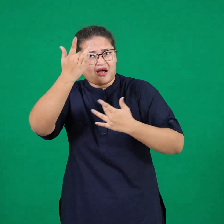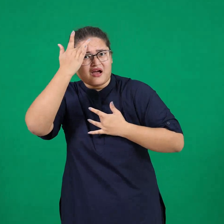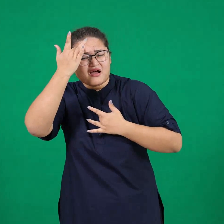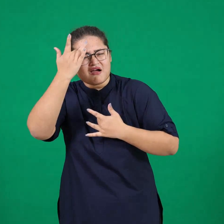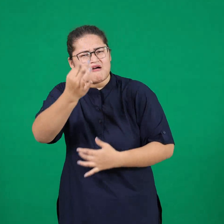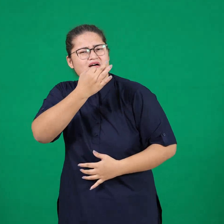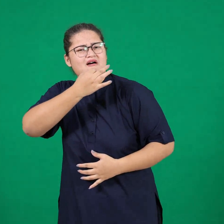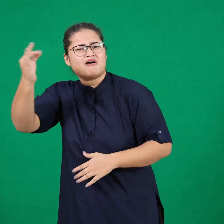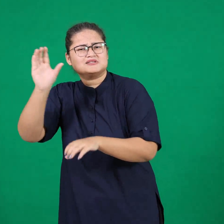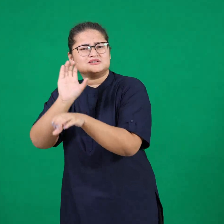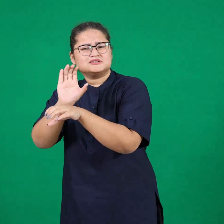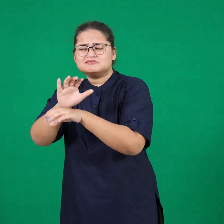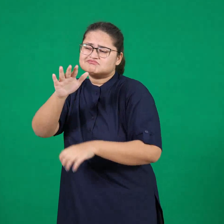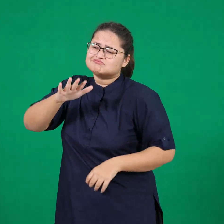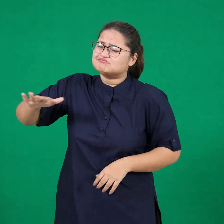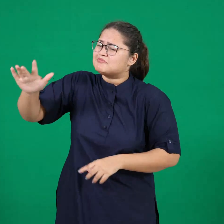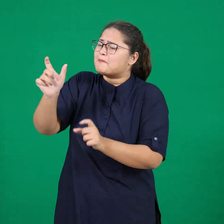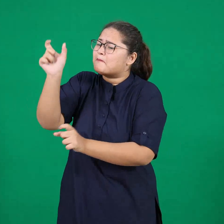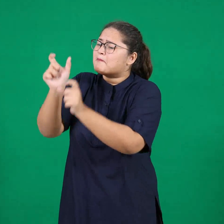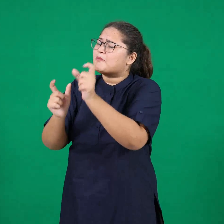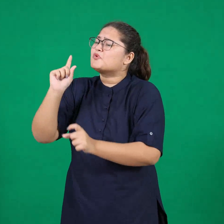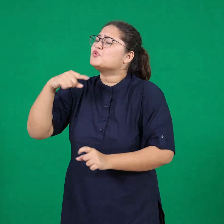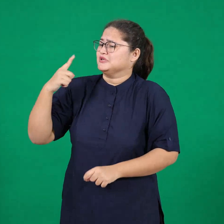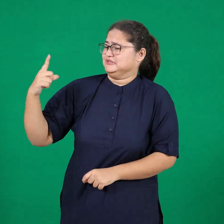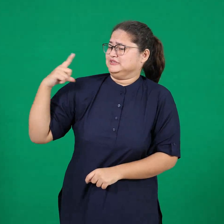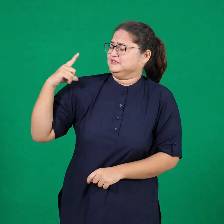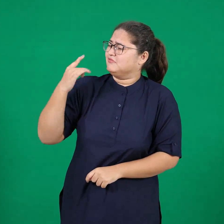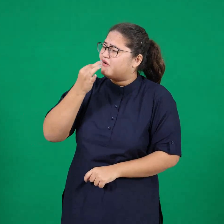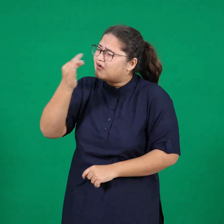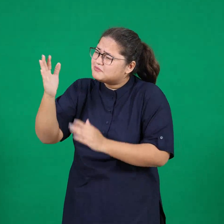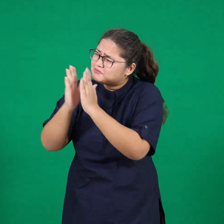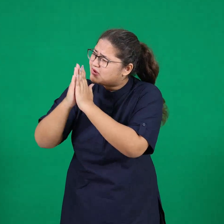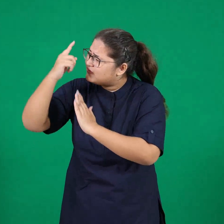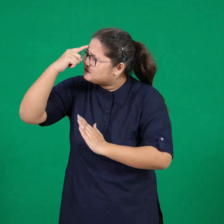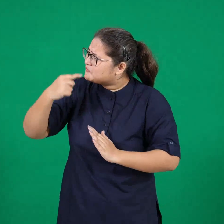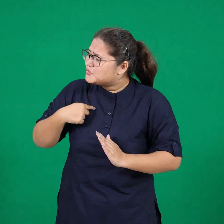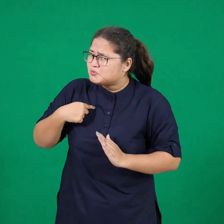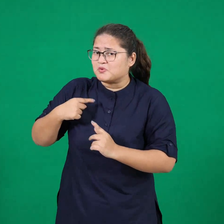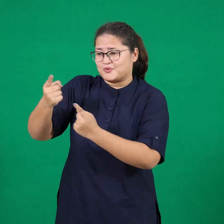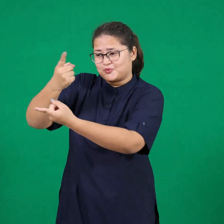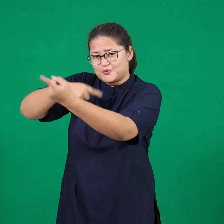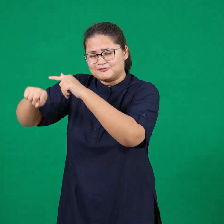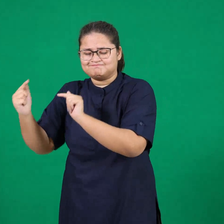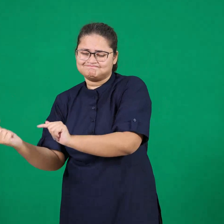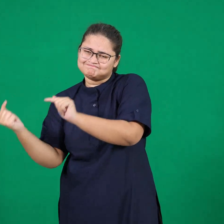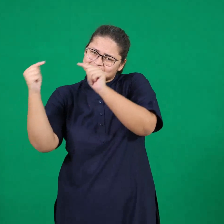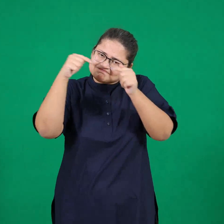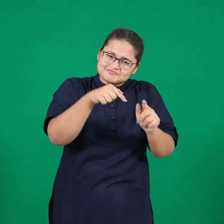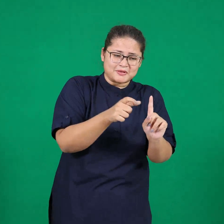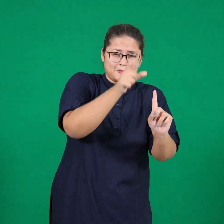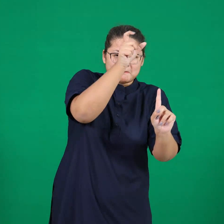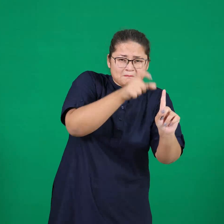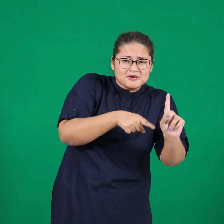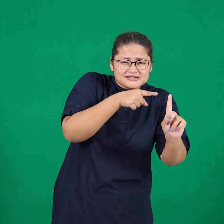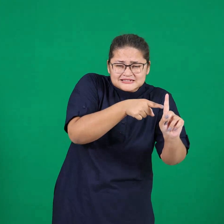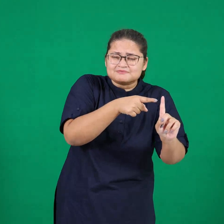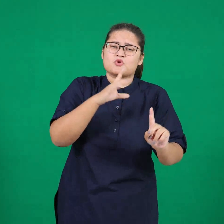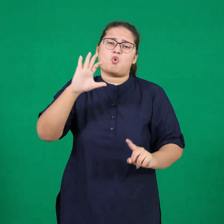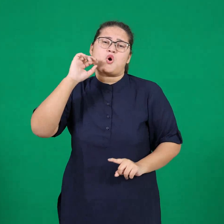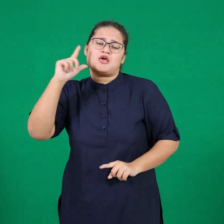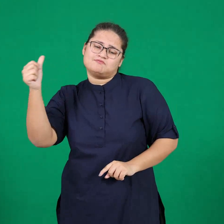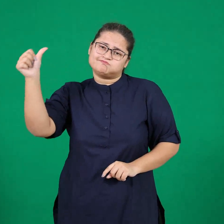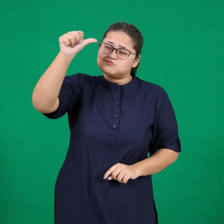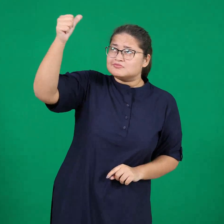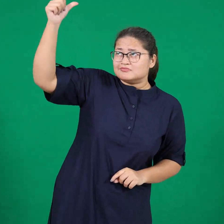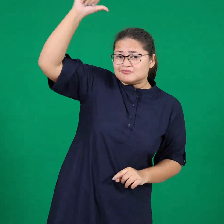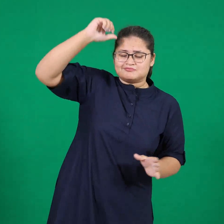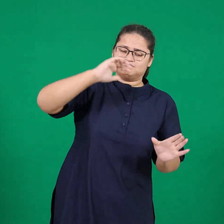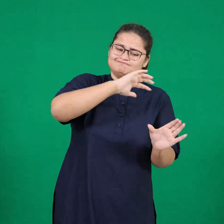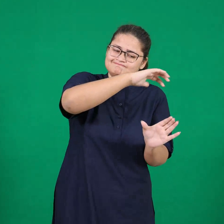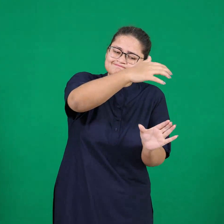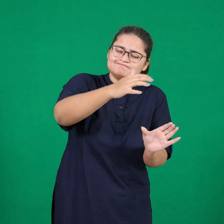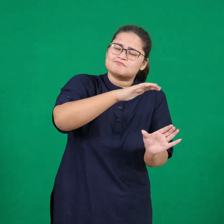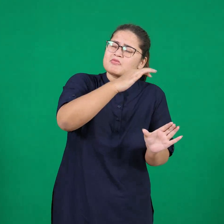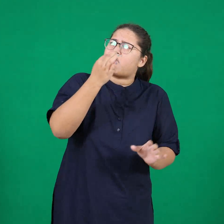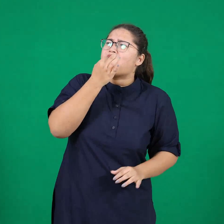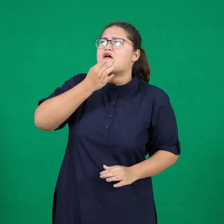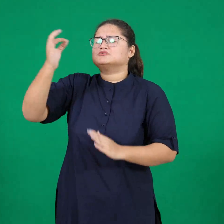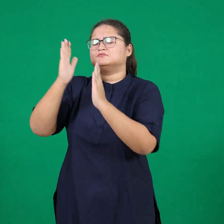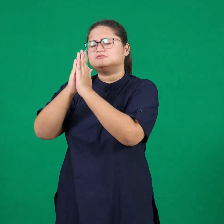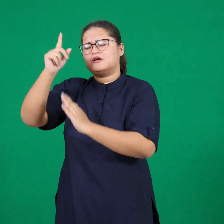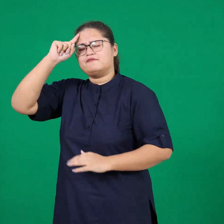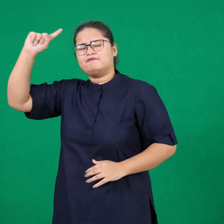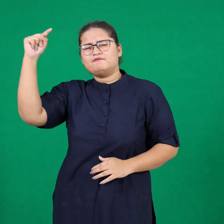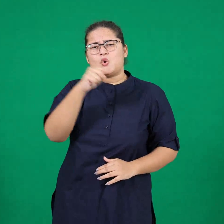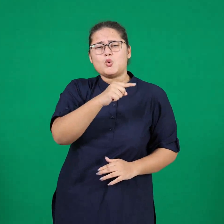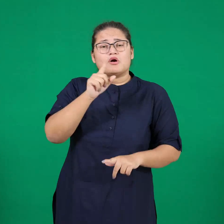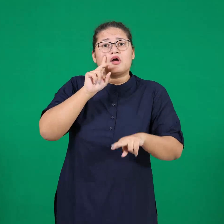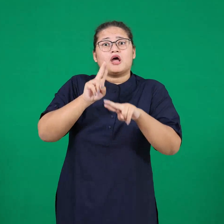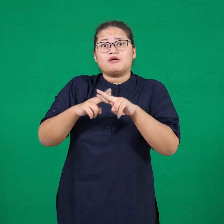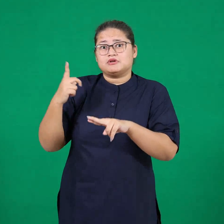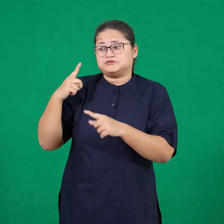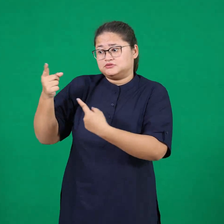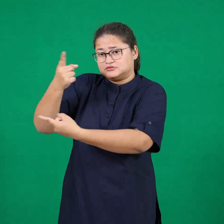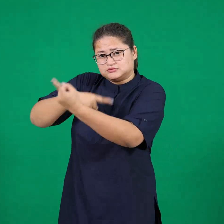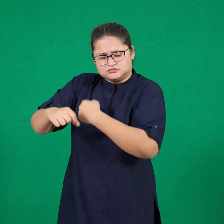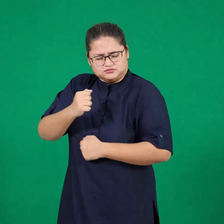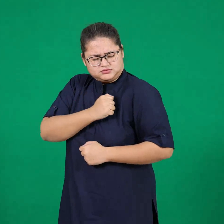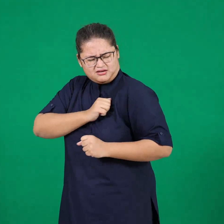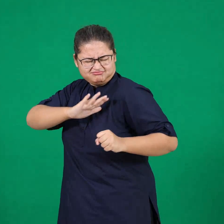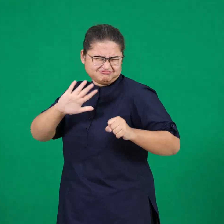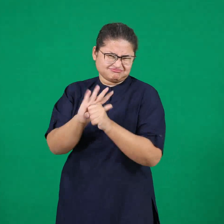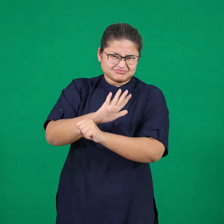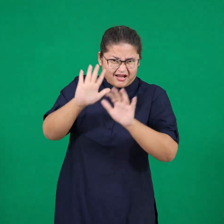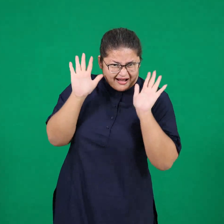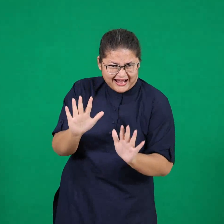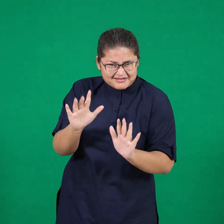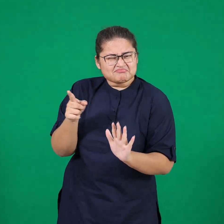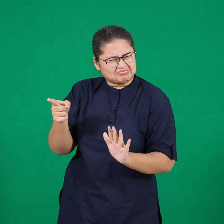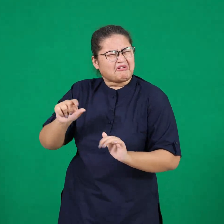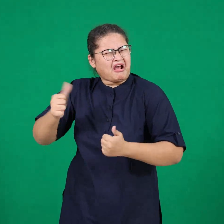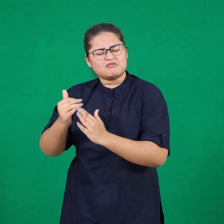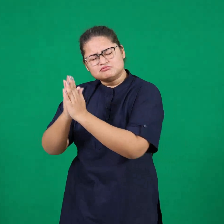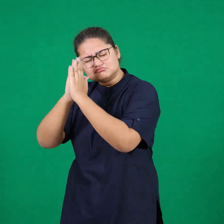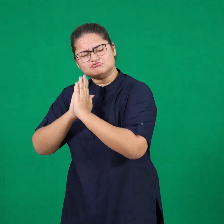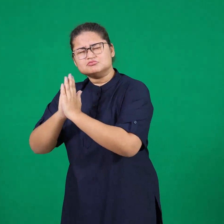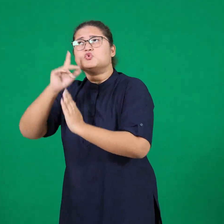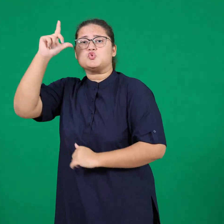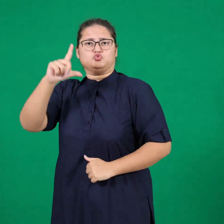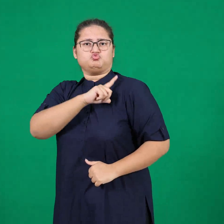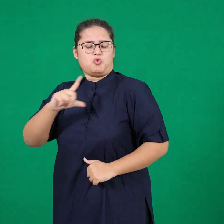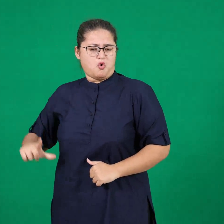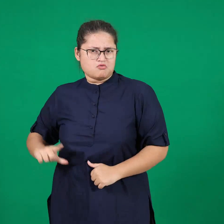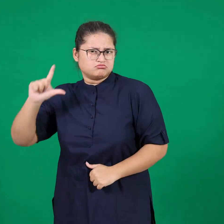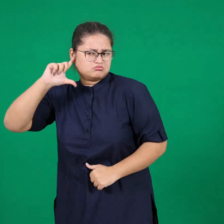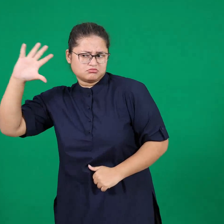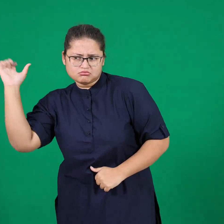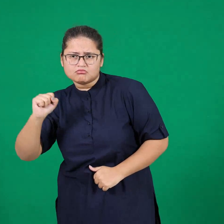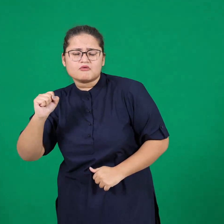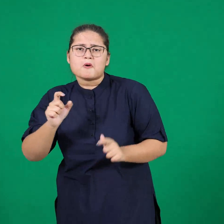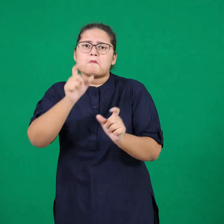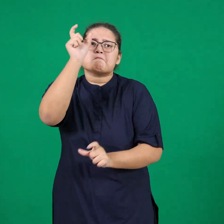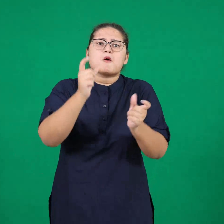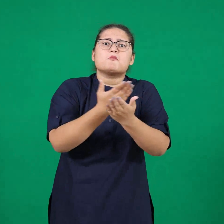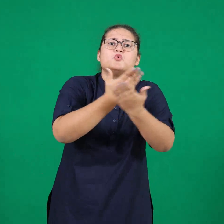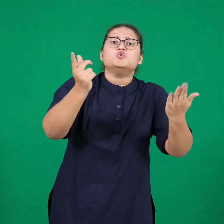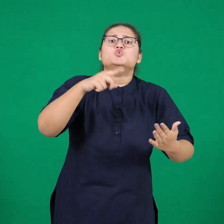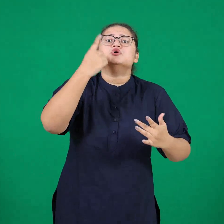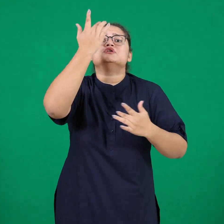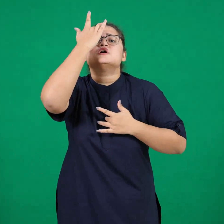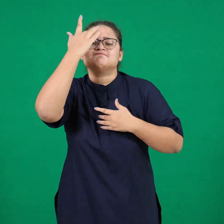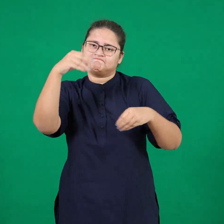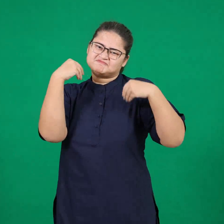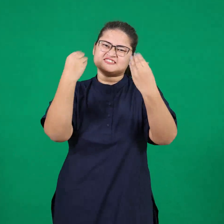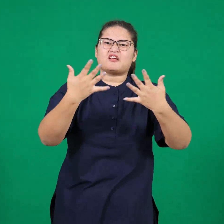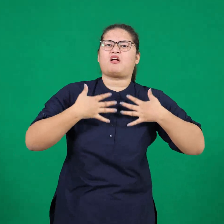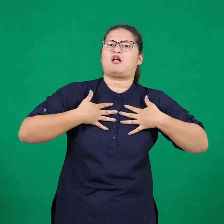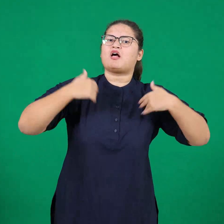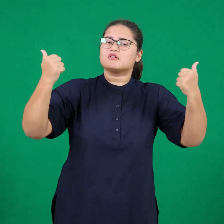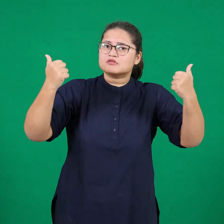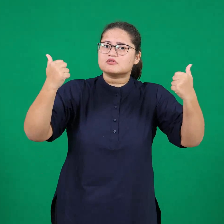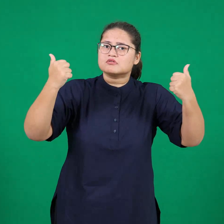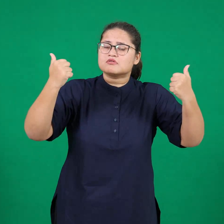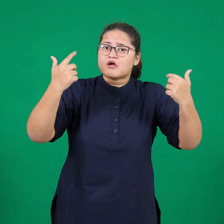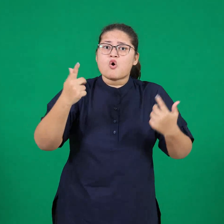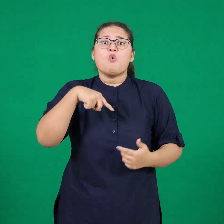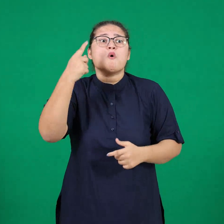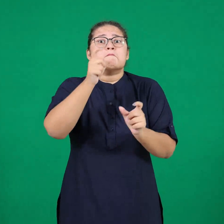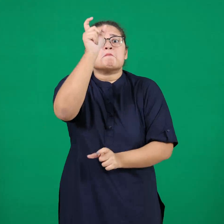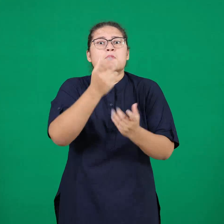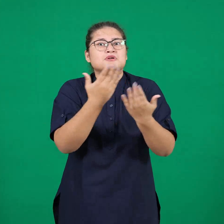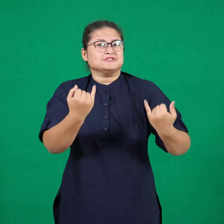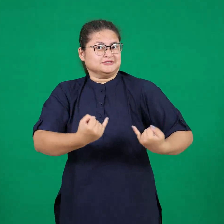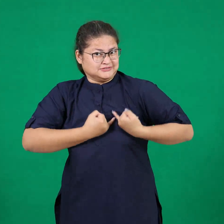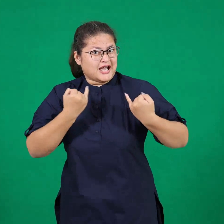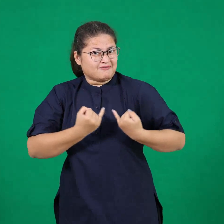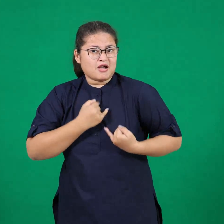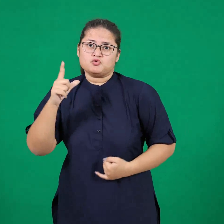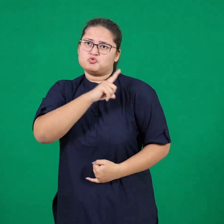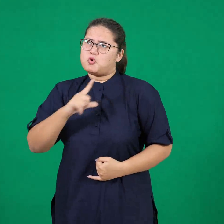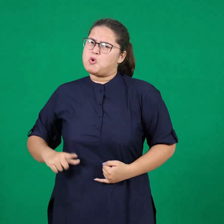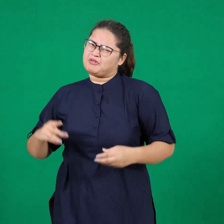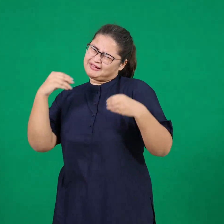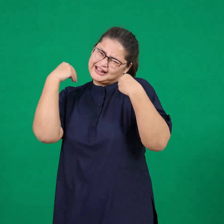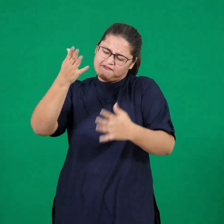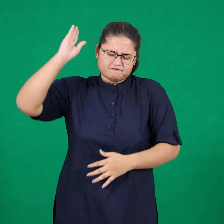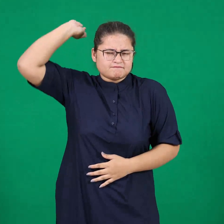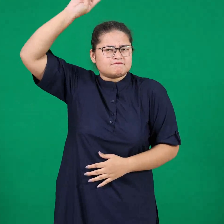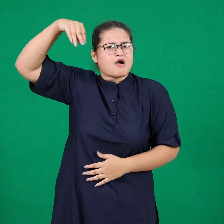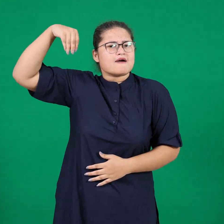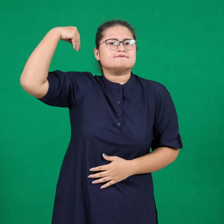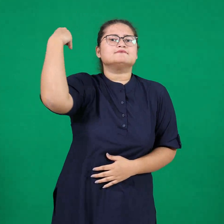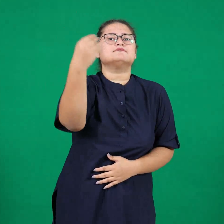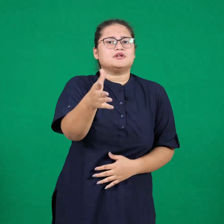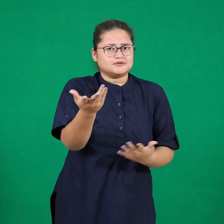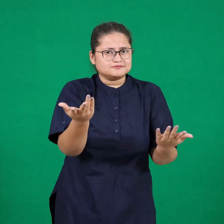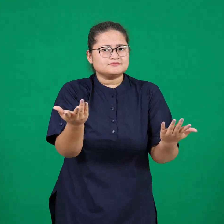He should call the elders of the church to pray over him and anoint him with oil in the name of the Lord. And the prayer offered in faith will restore the one who is sick.